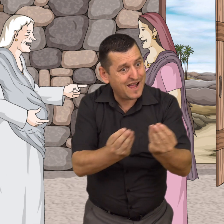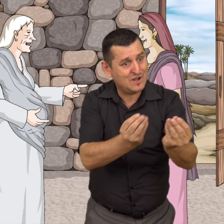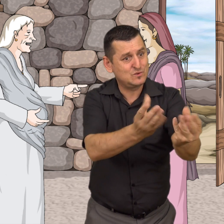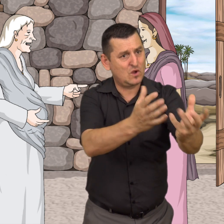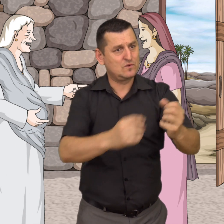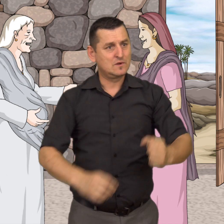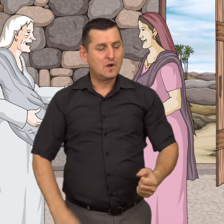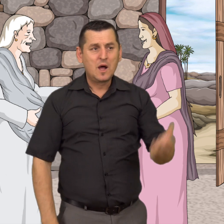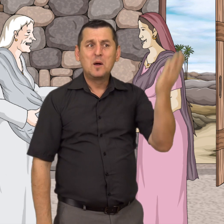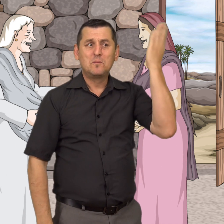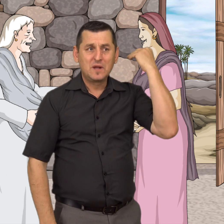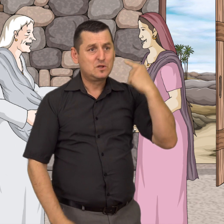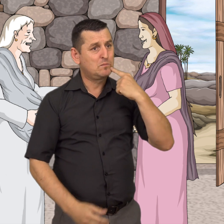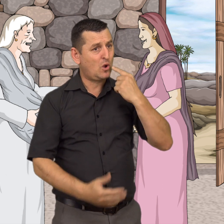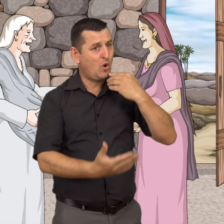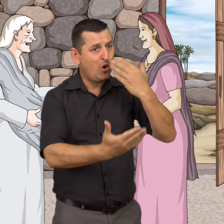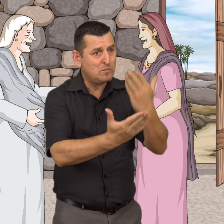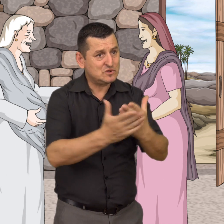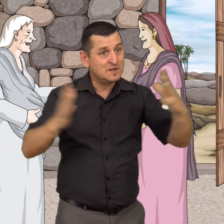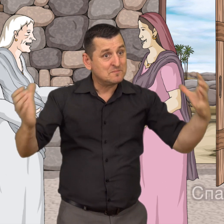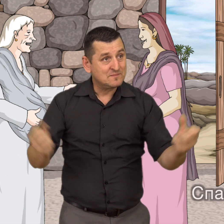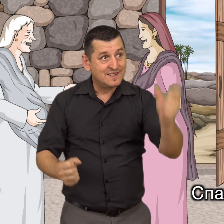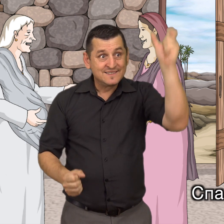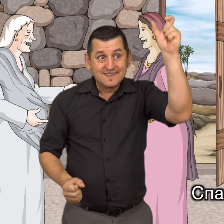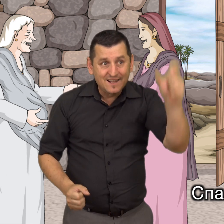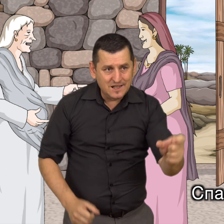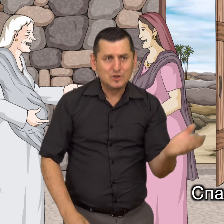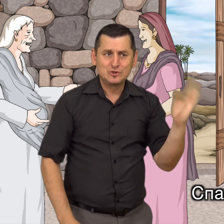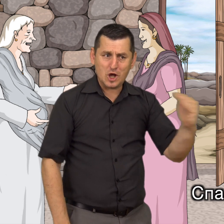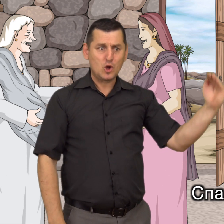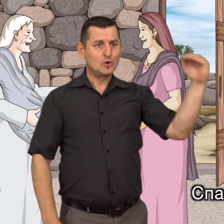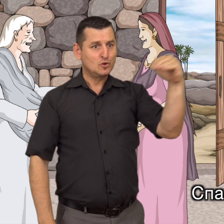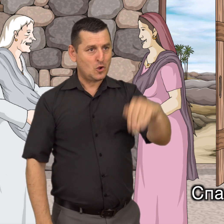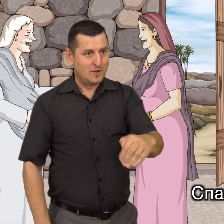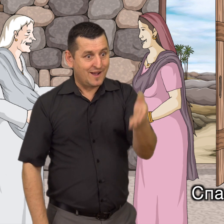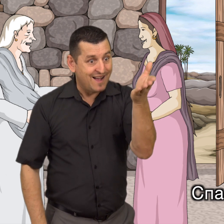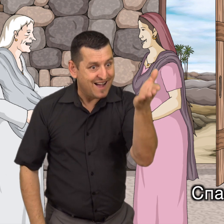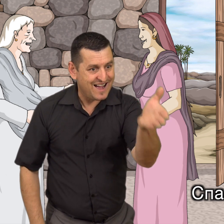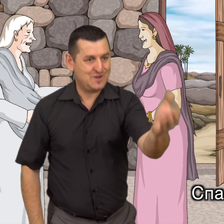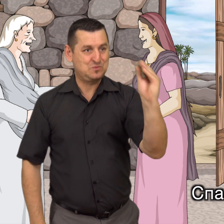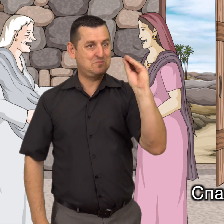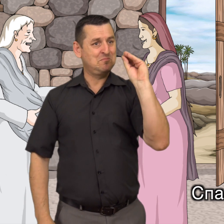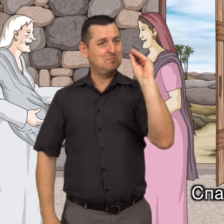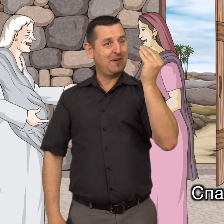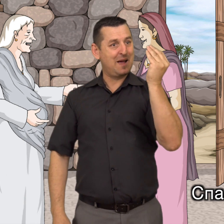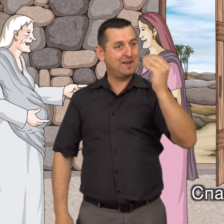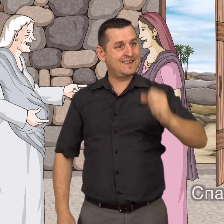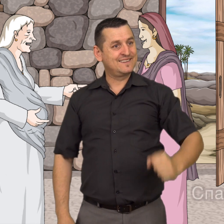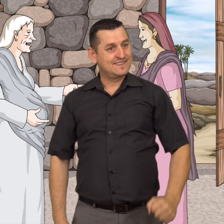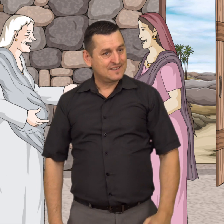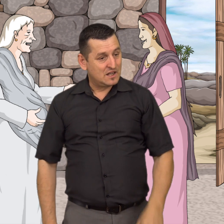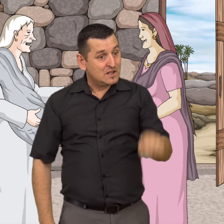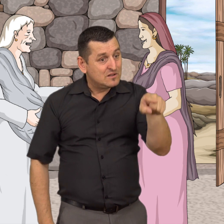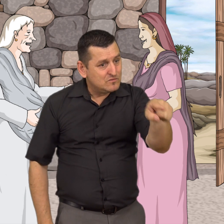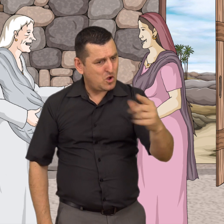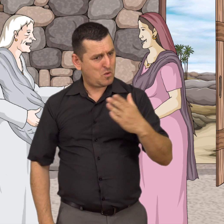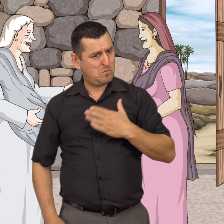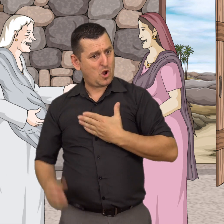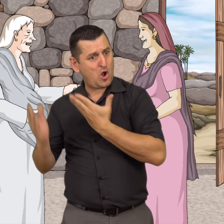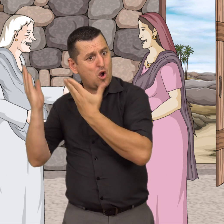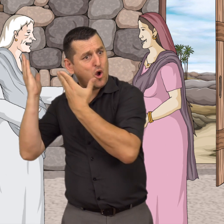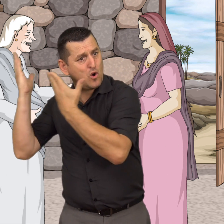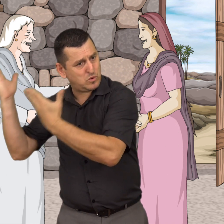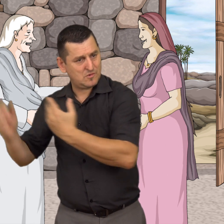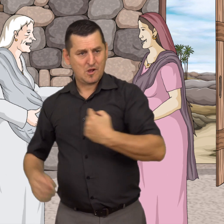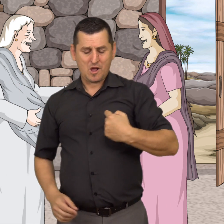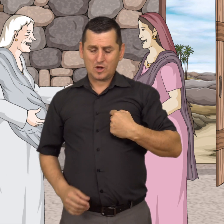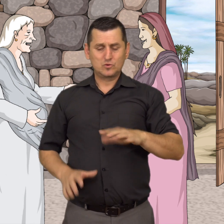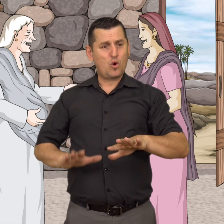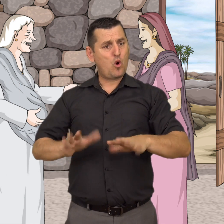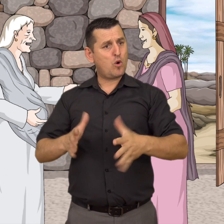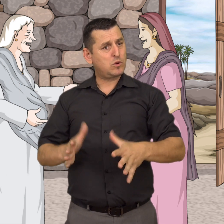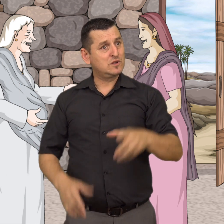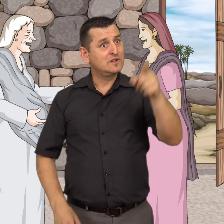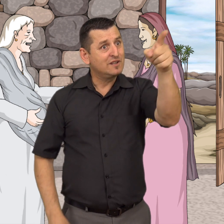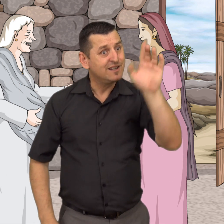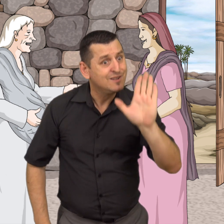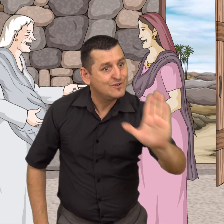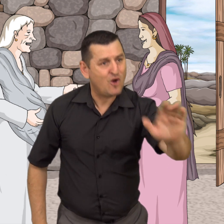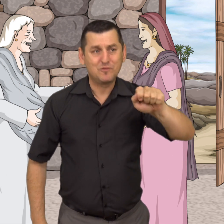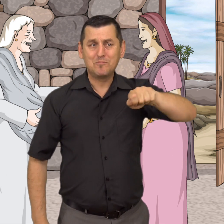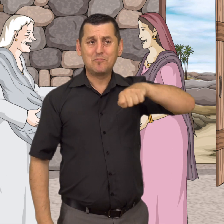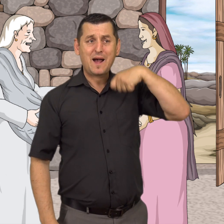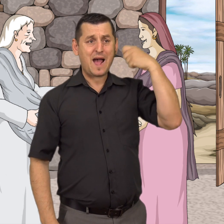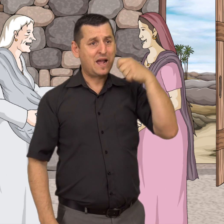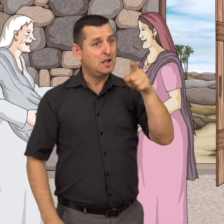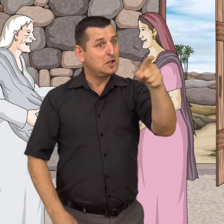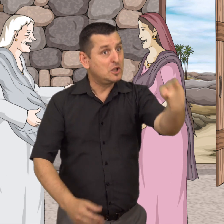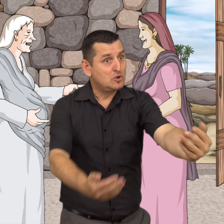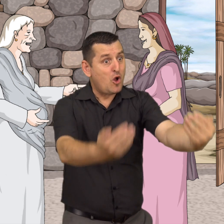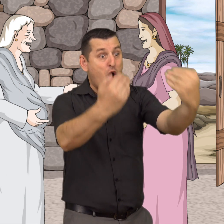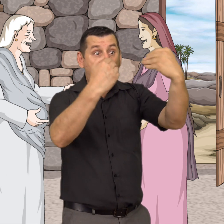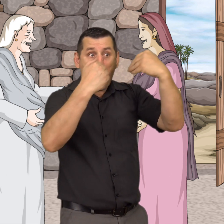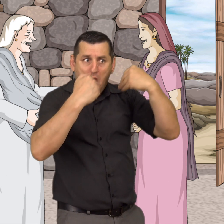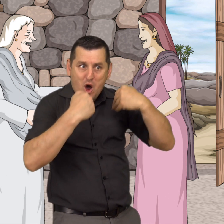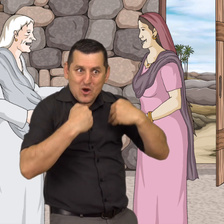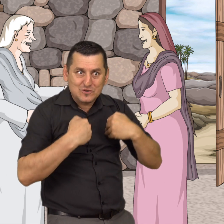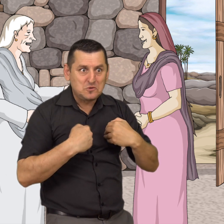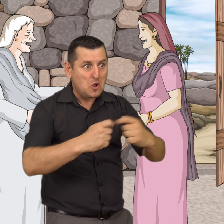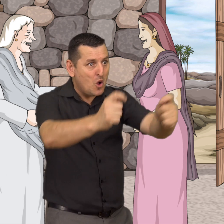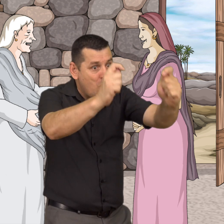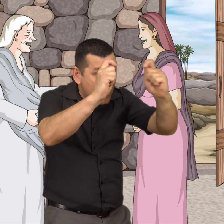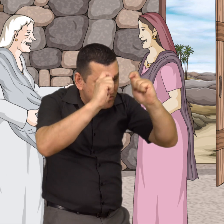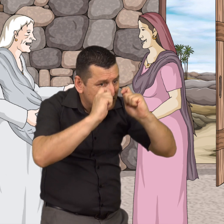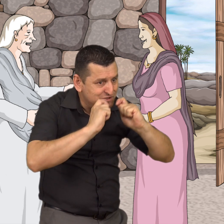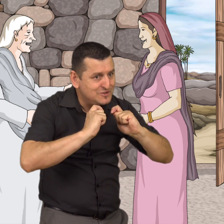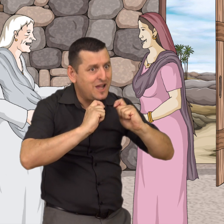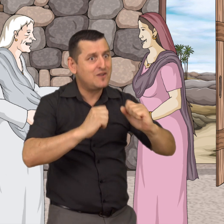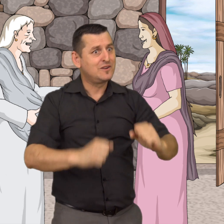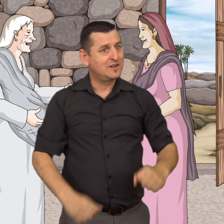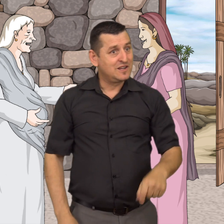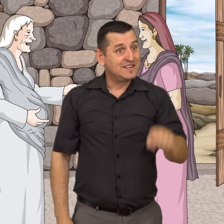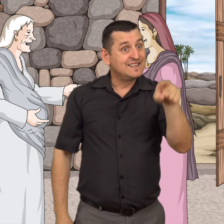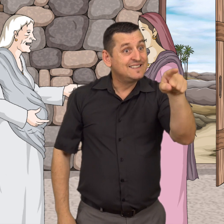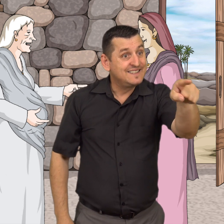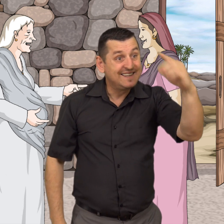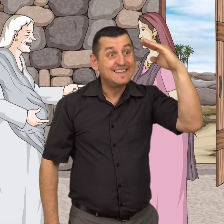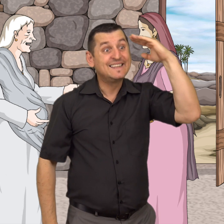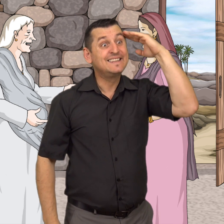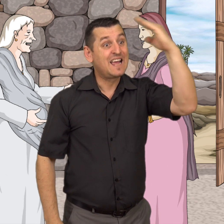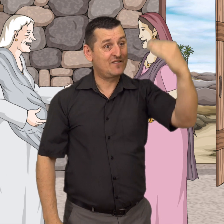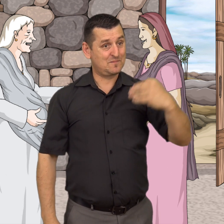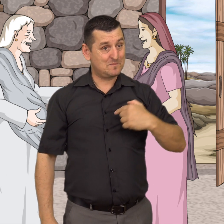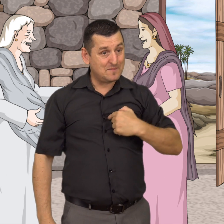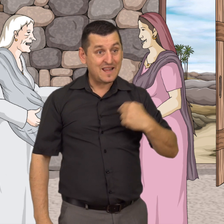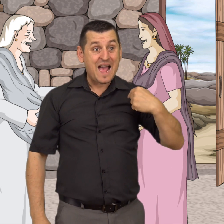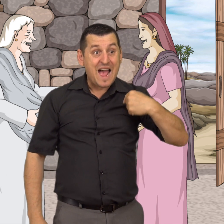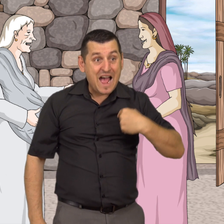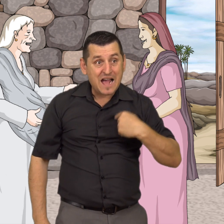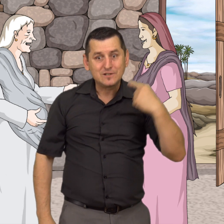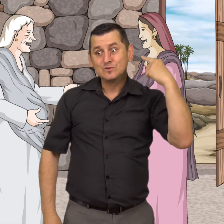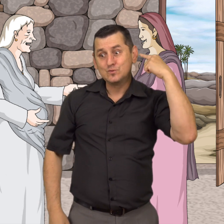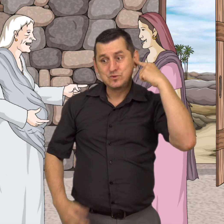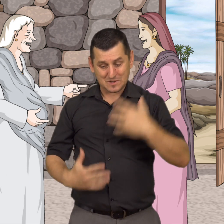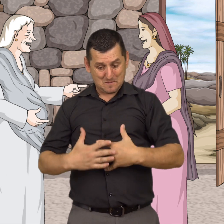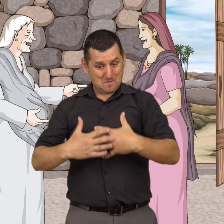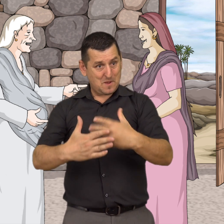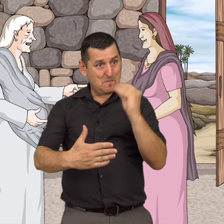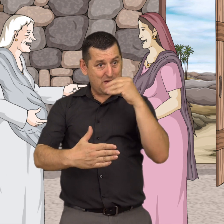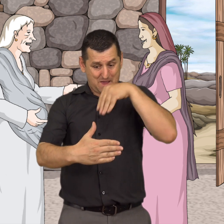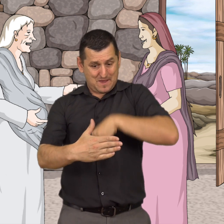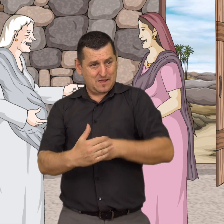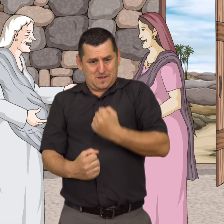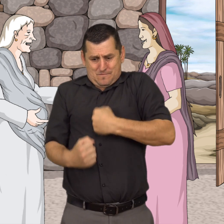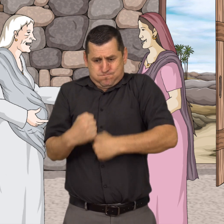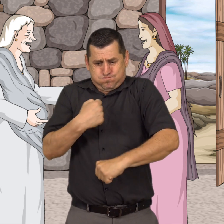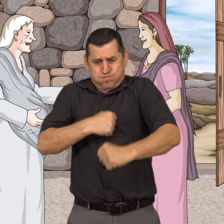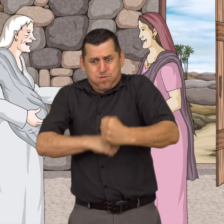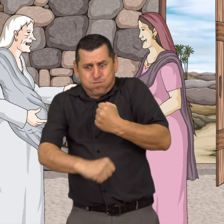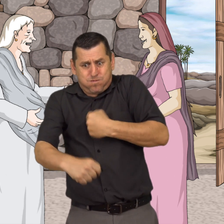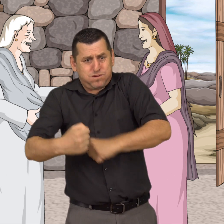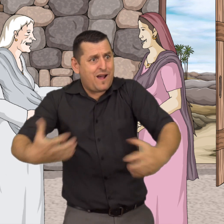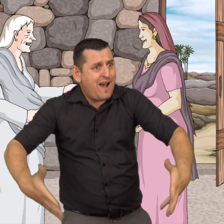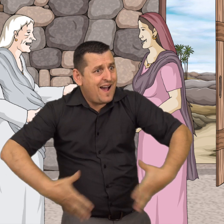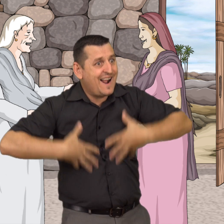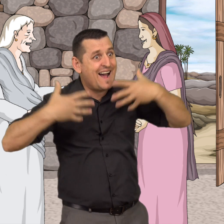Then Mary said: “My soul magnifies the Lord, and my spirit rejoices in God my Savior! For He has looked with favor on the humble state of His servant. From now on all generations will call me blessed. For the Mighty One has done great things for me.